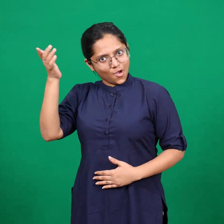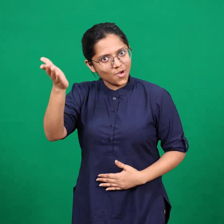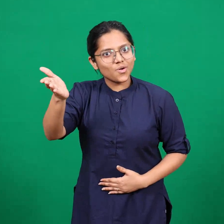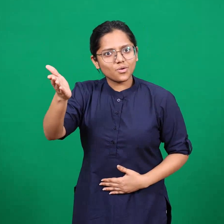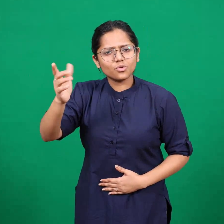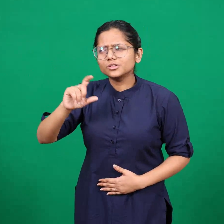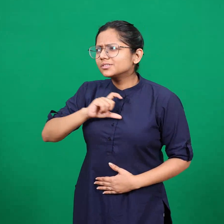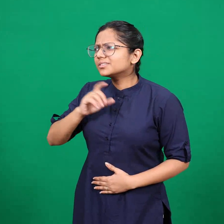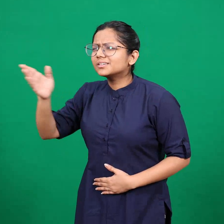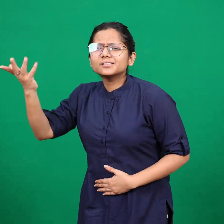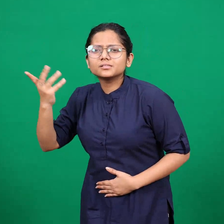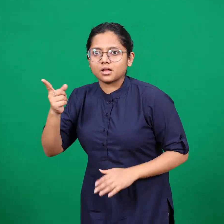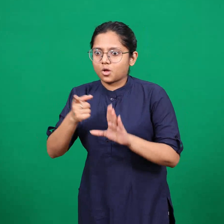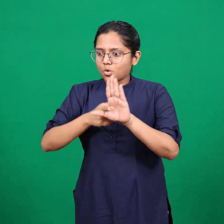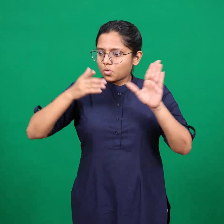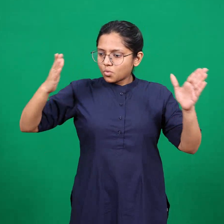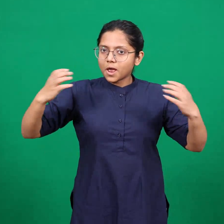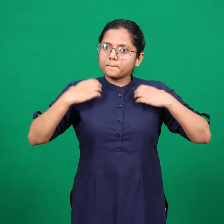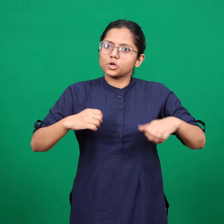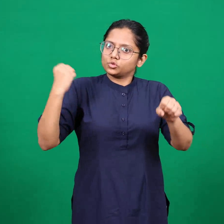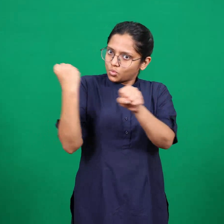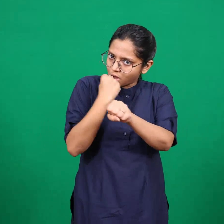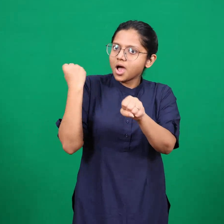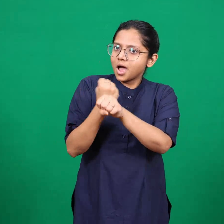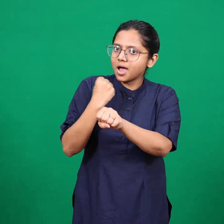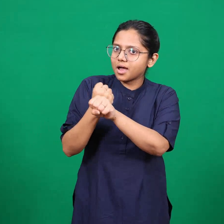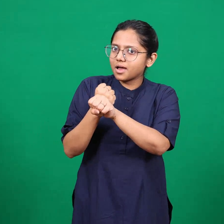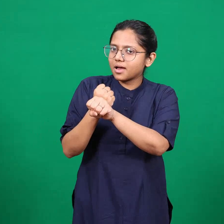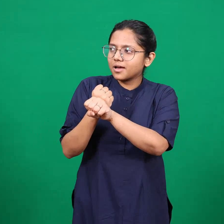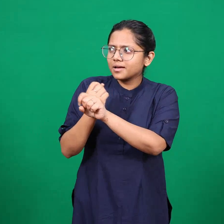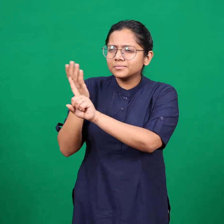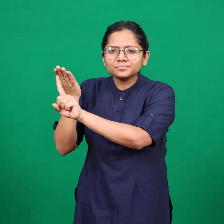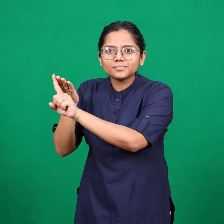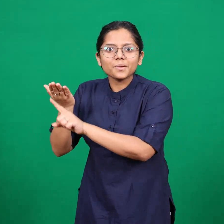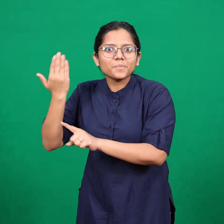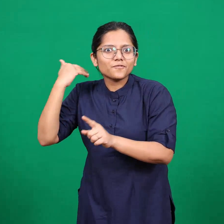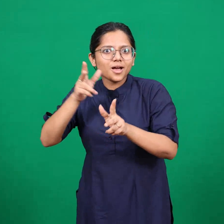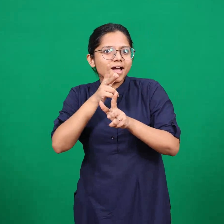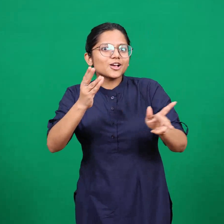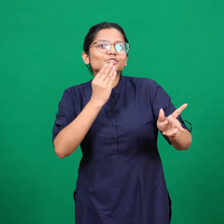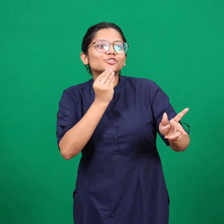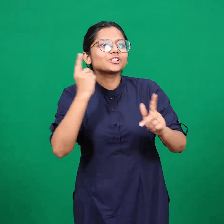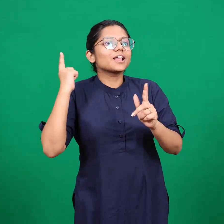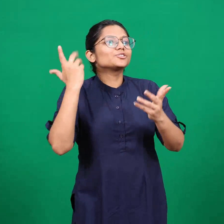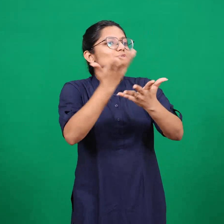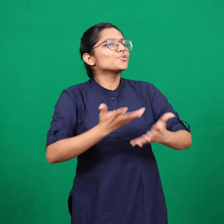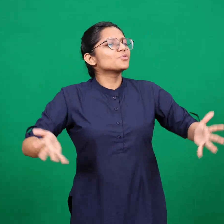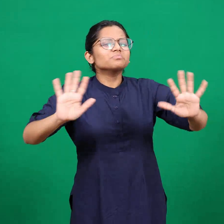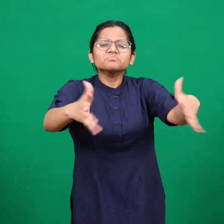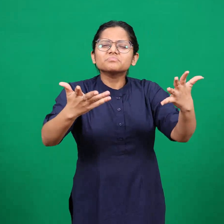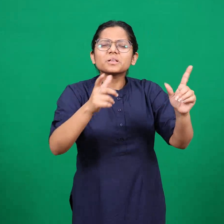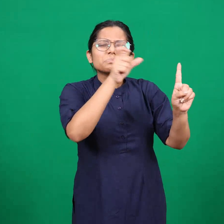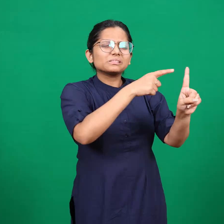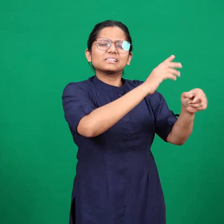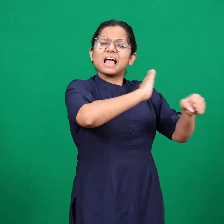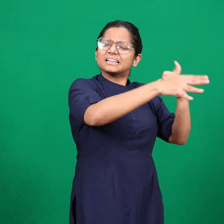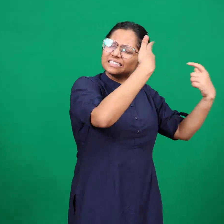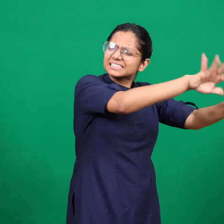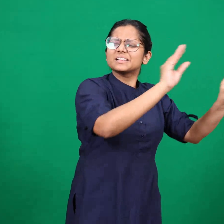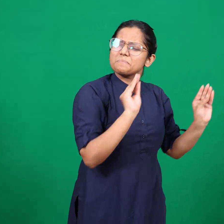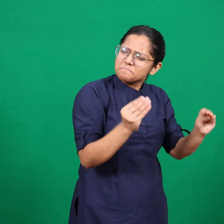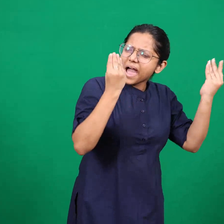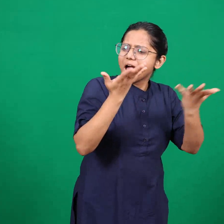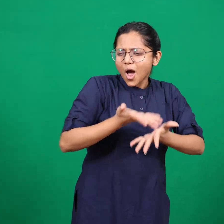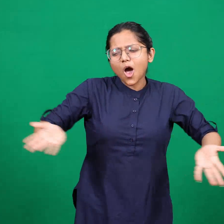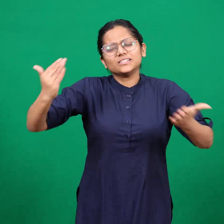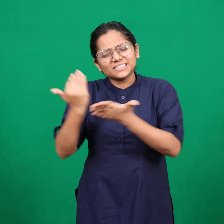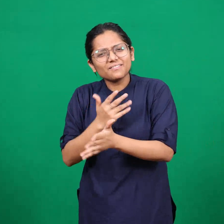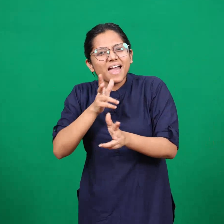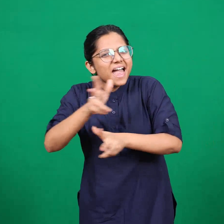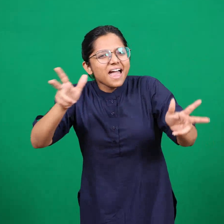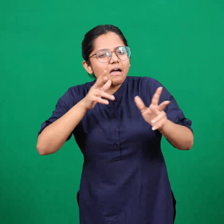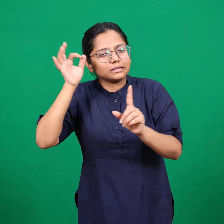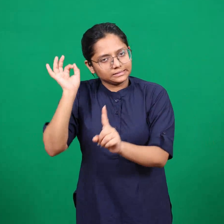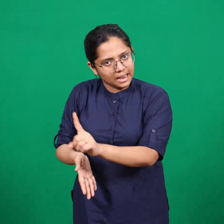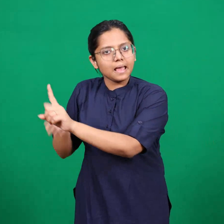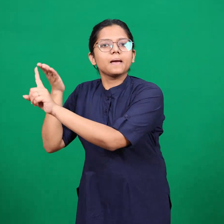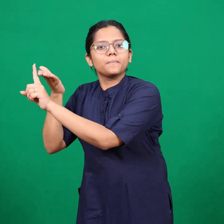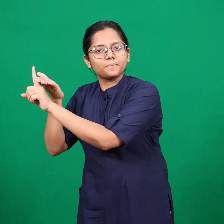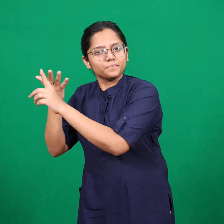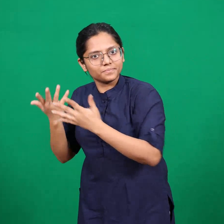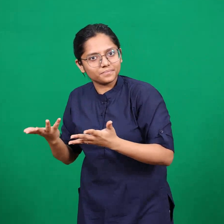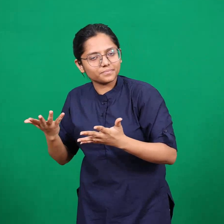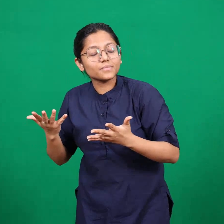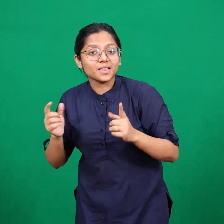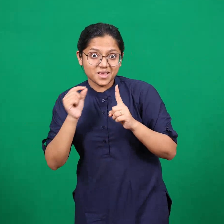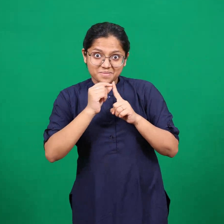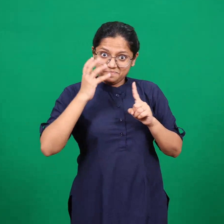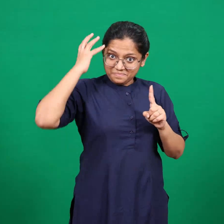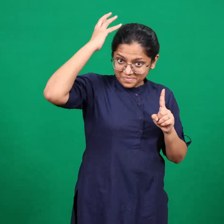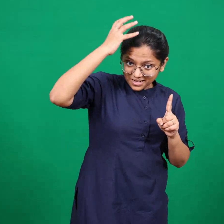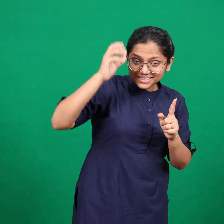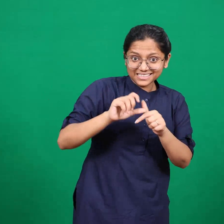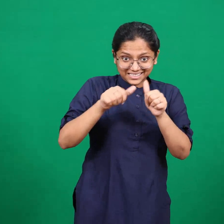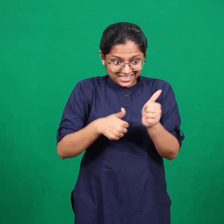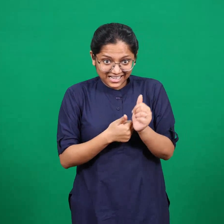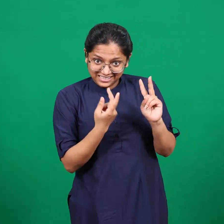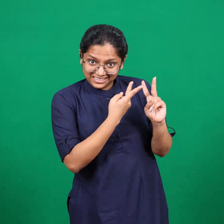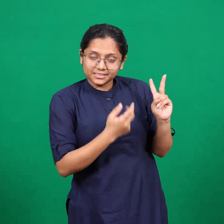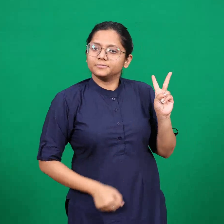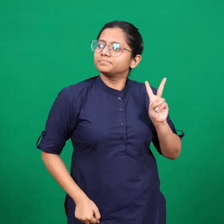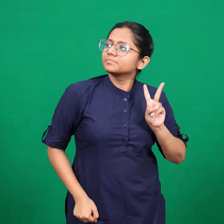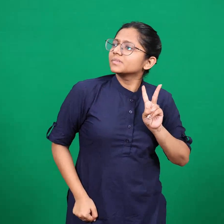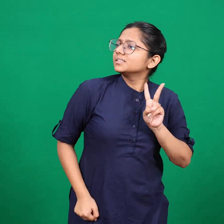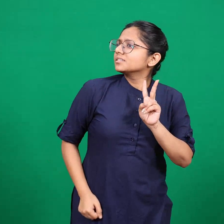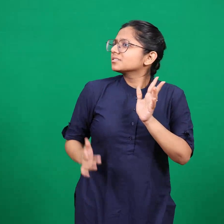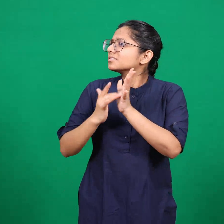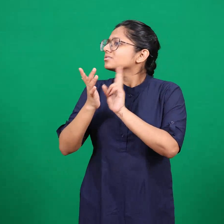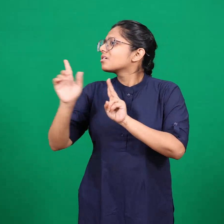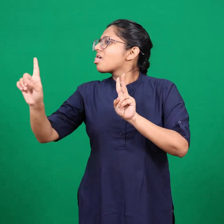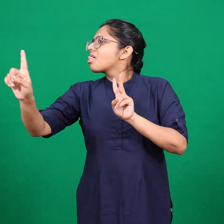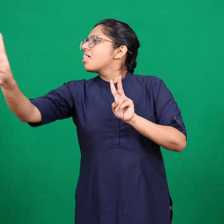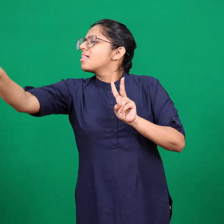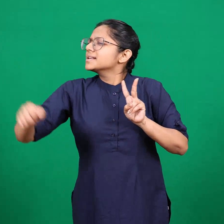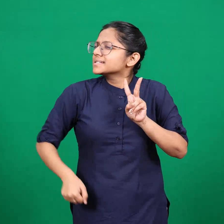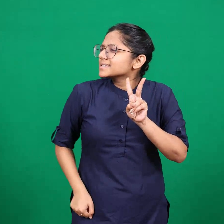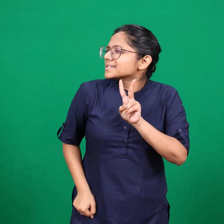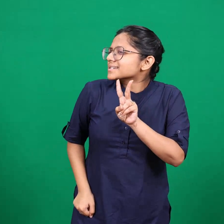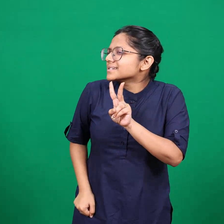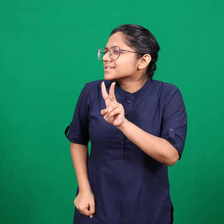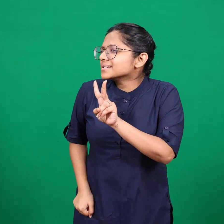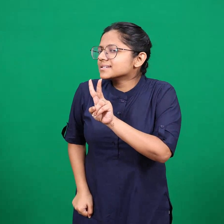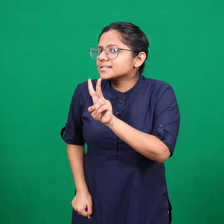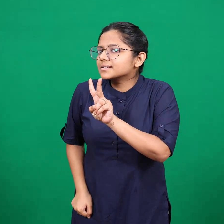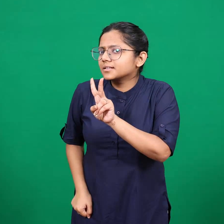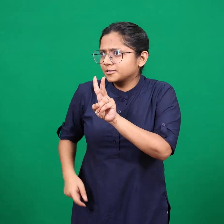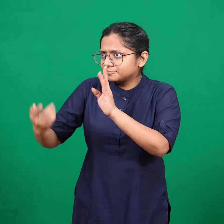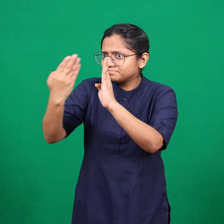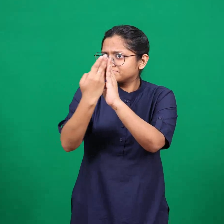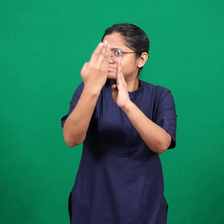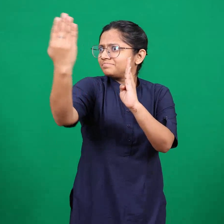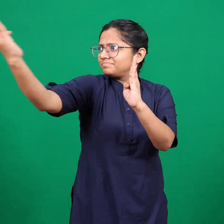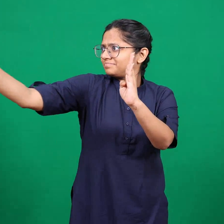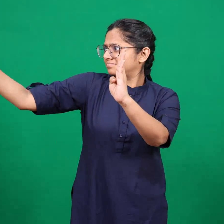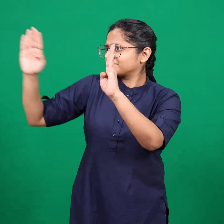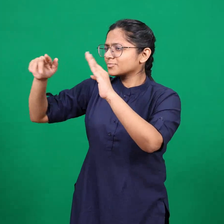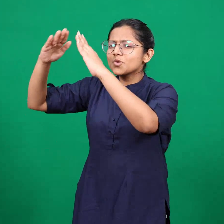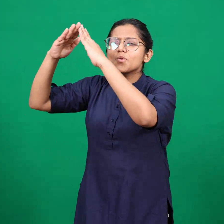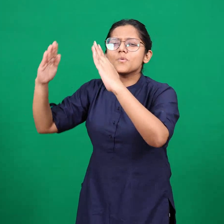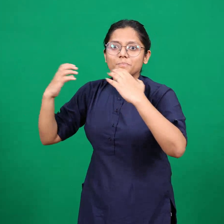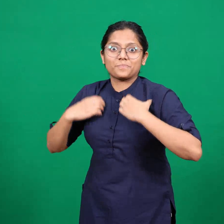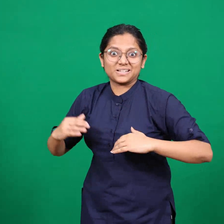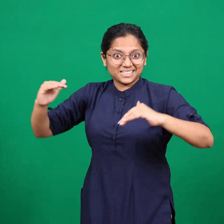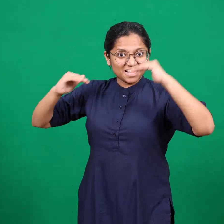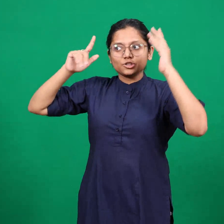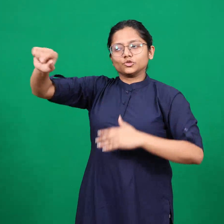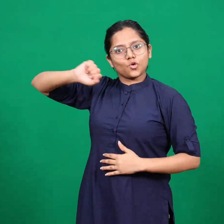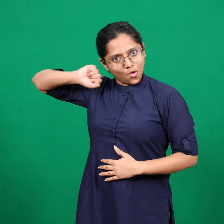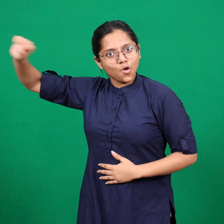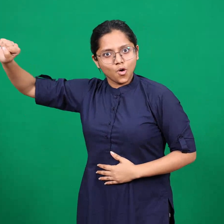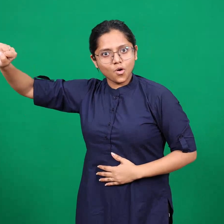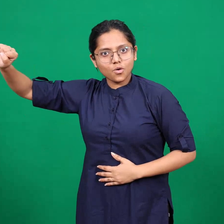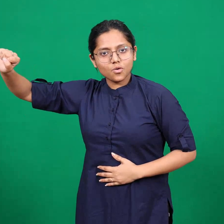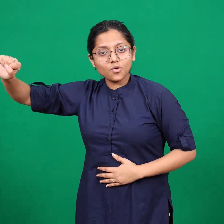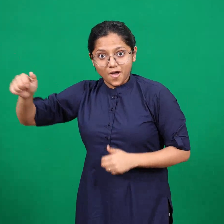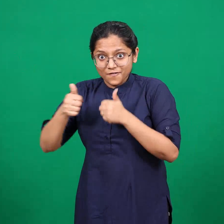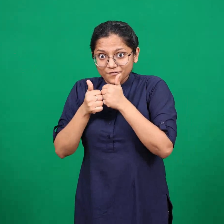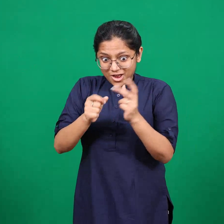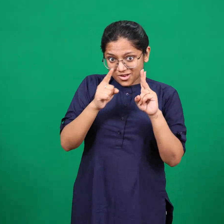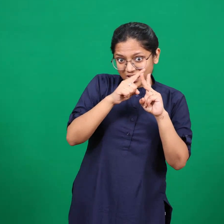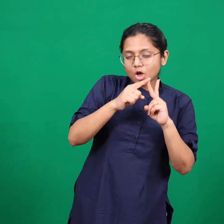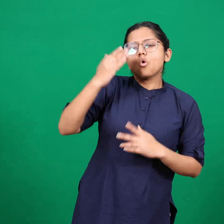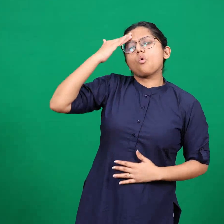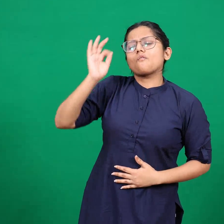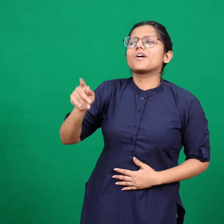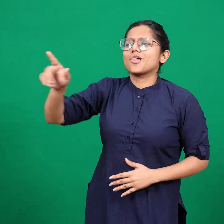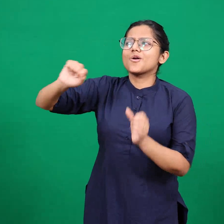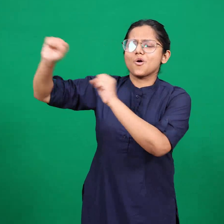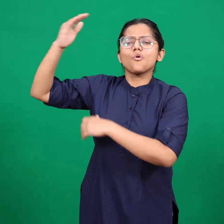Caiaphas was the one who had advised the Jews that it would be better if one man died for the people. Now Simon Peter and another disciple were following Jesus.